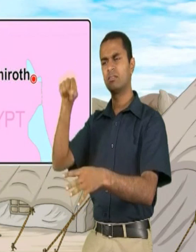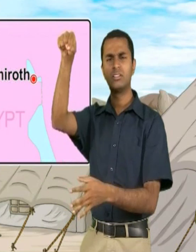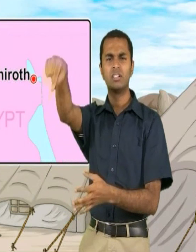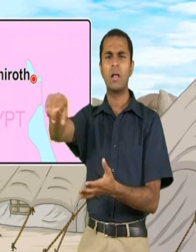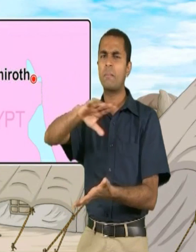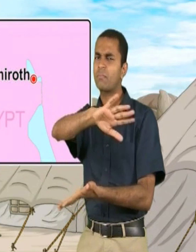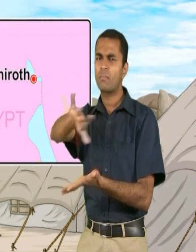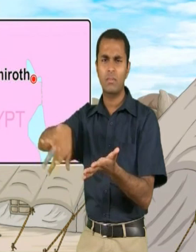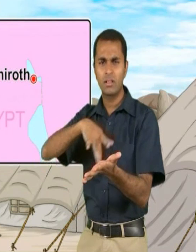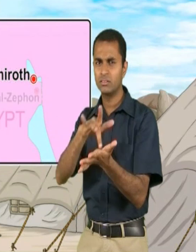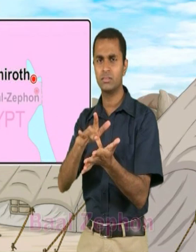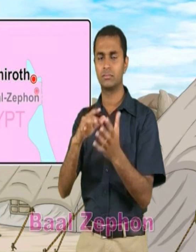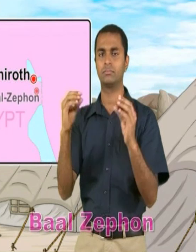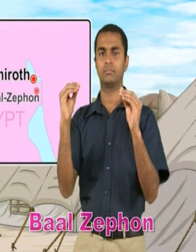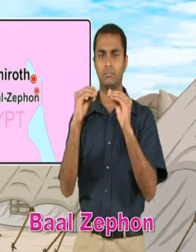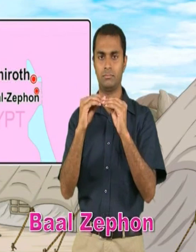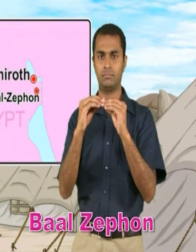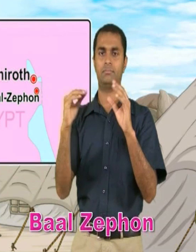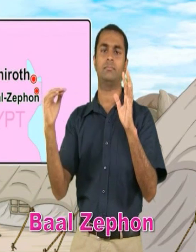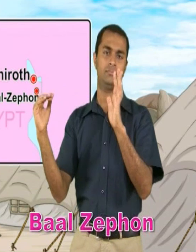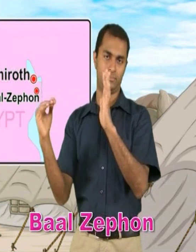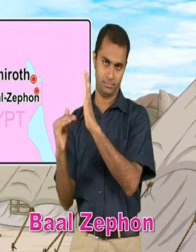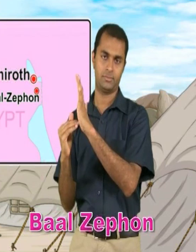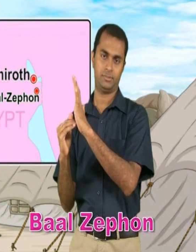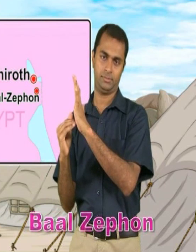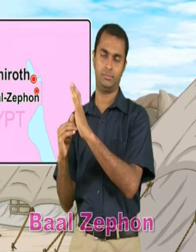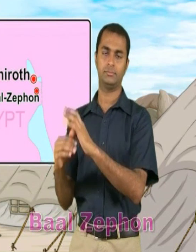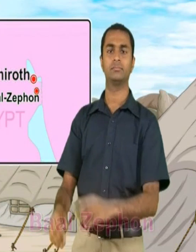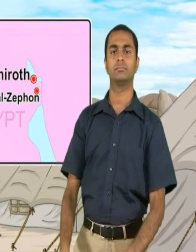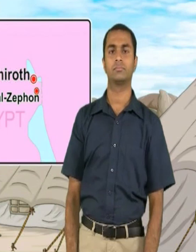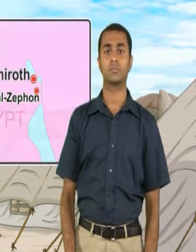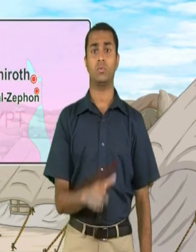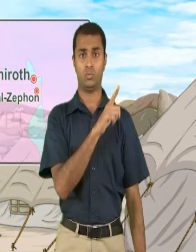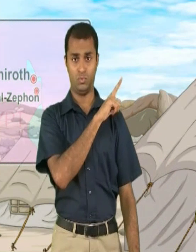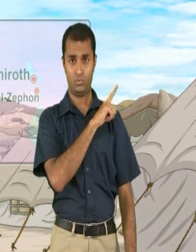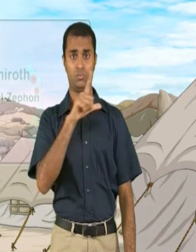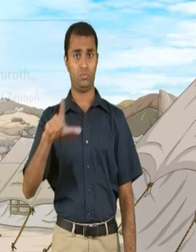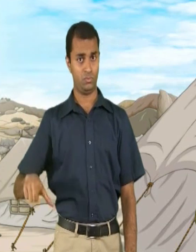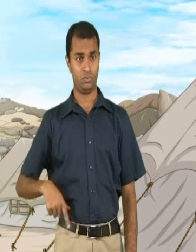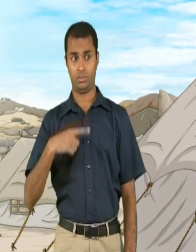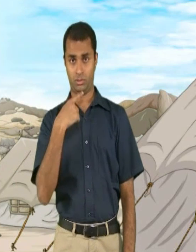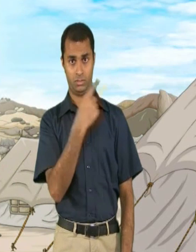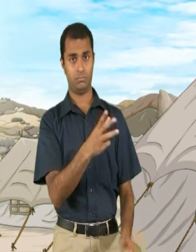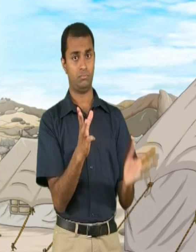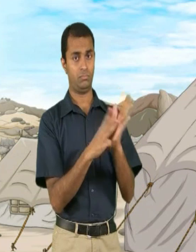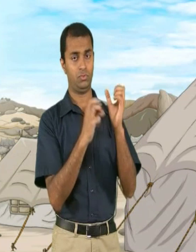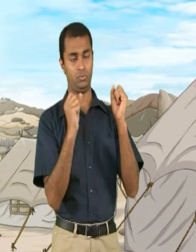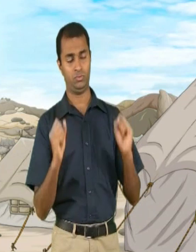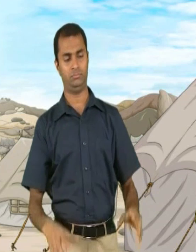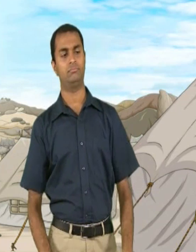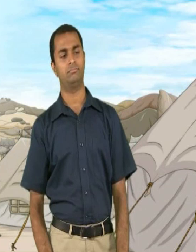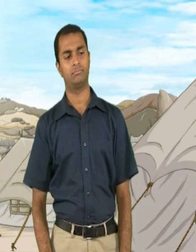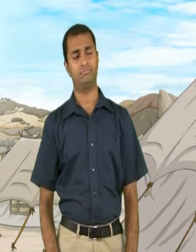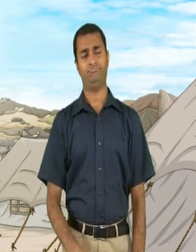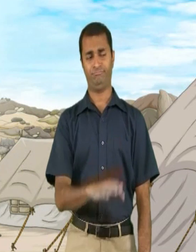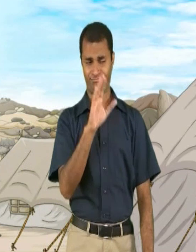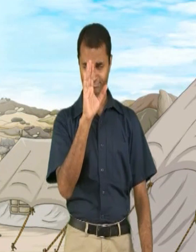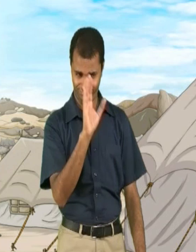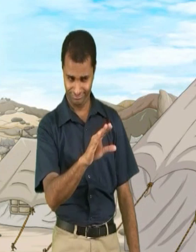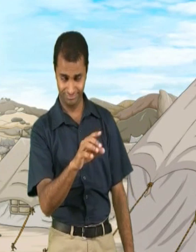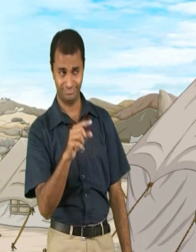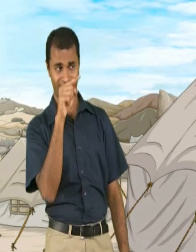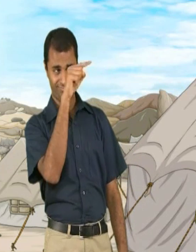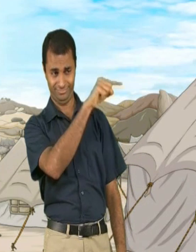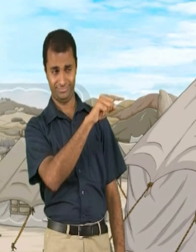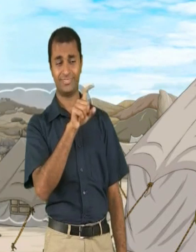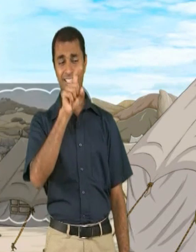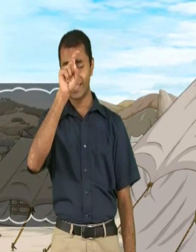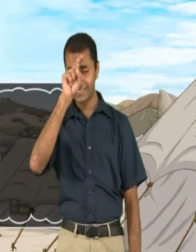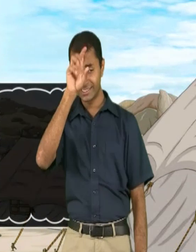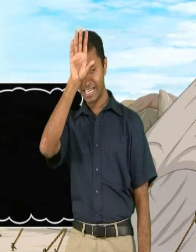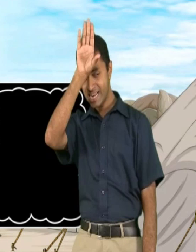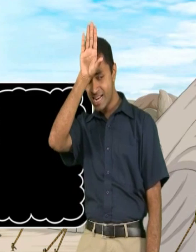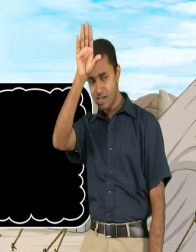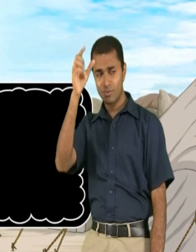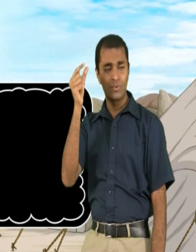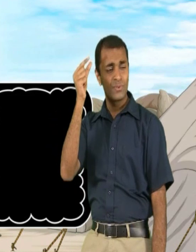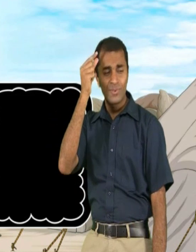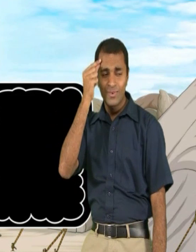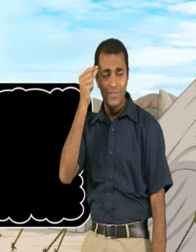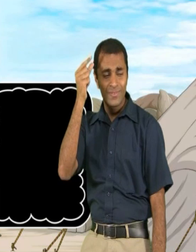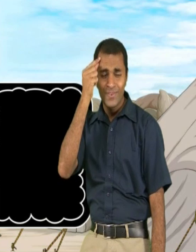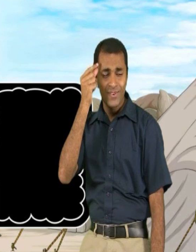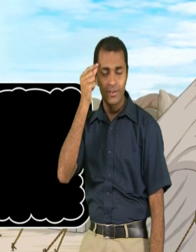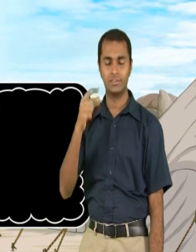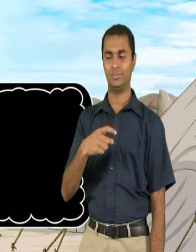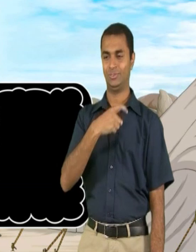You are to encamp by the sea, directly opposite Baal-zephon.